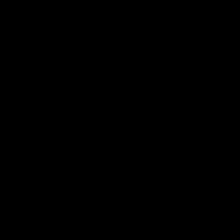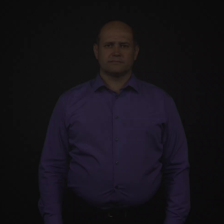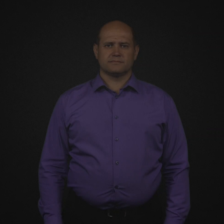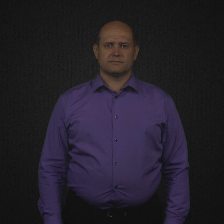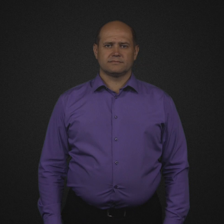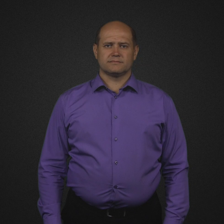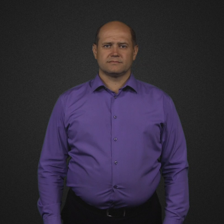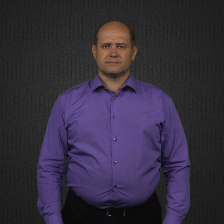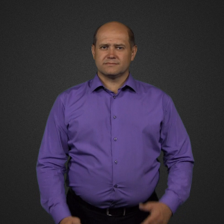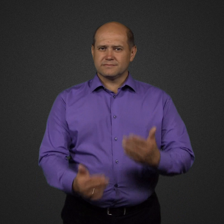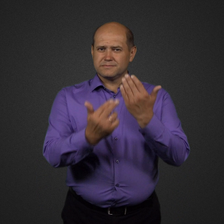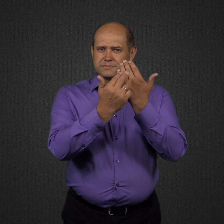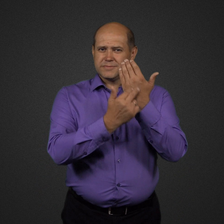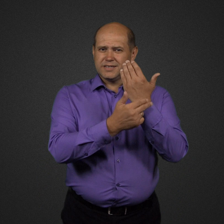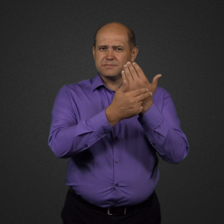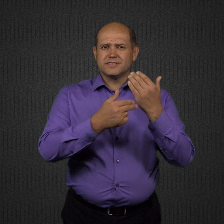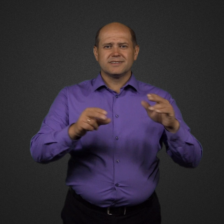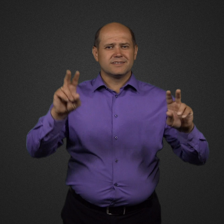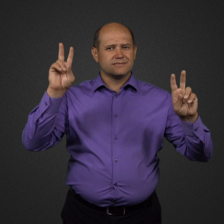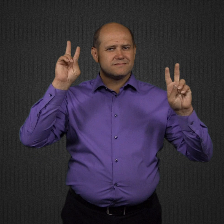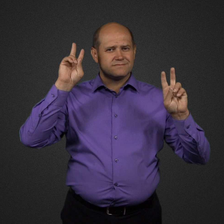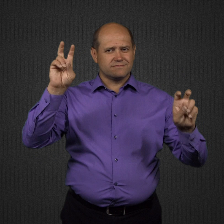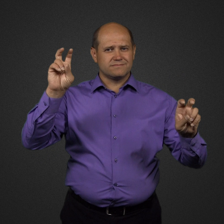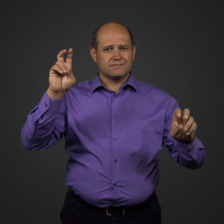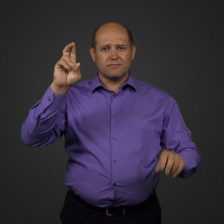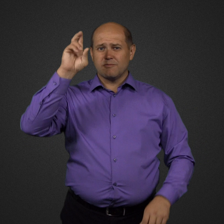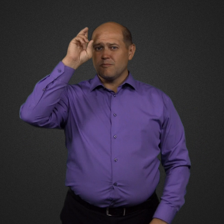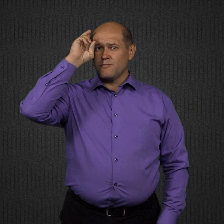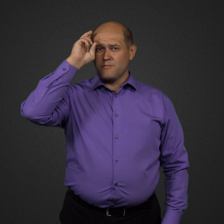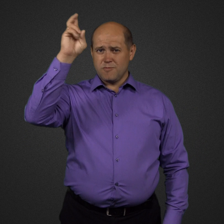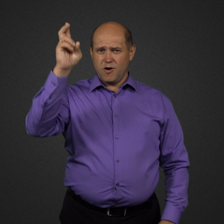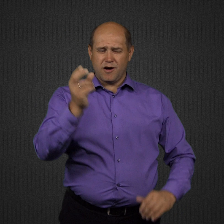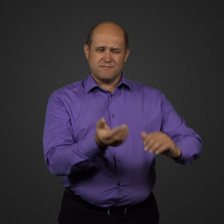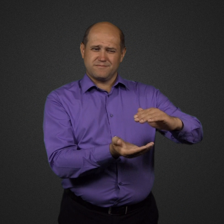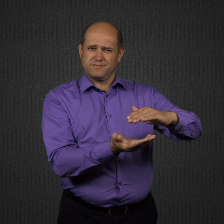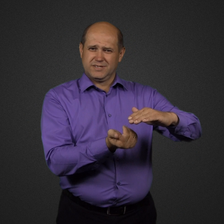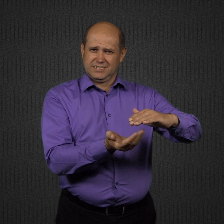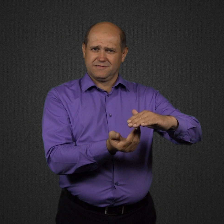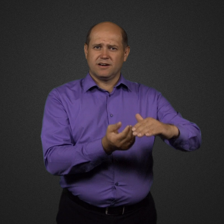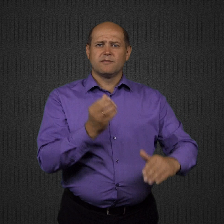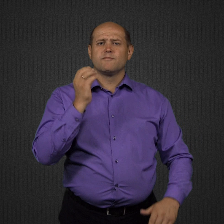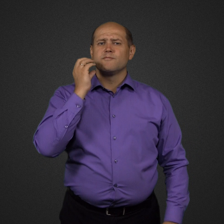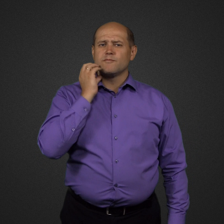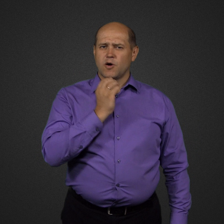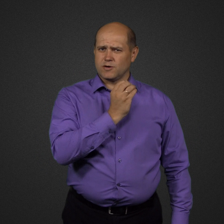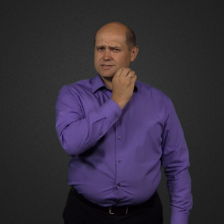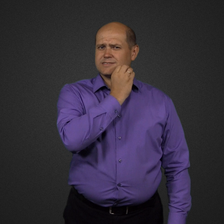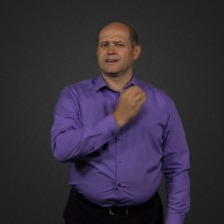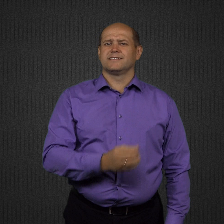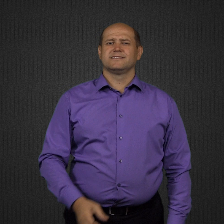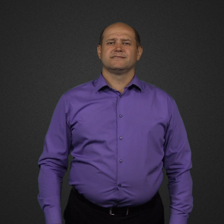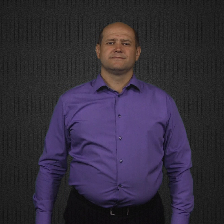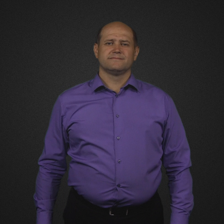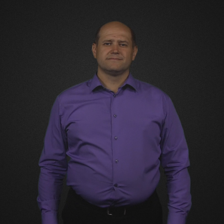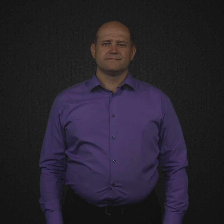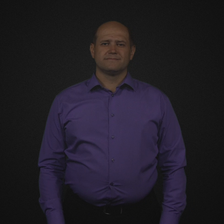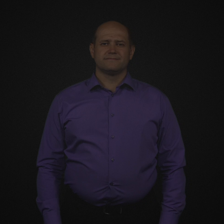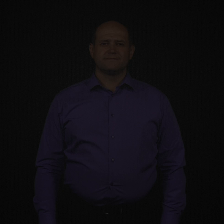The Lord calls Moses